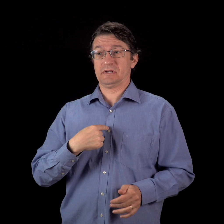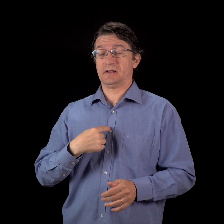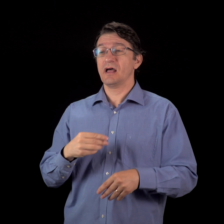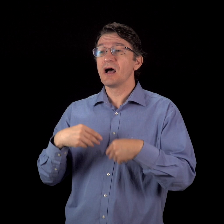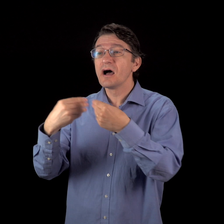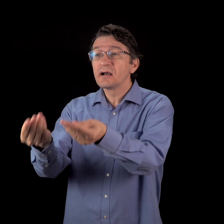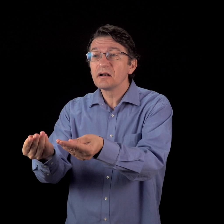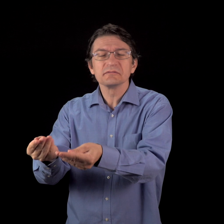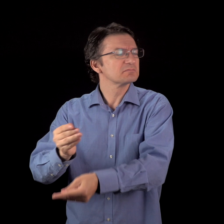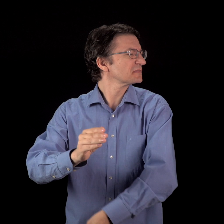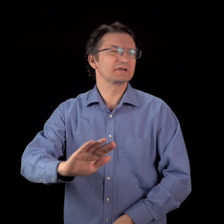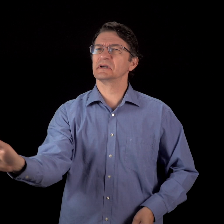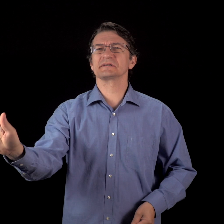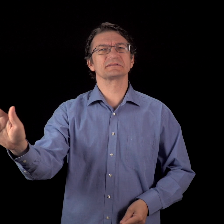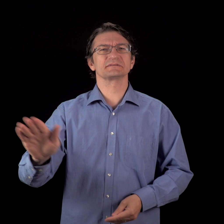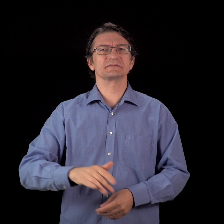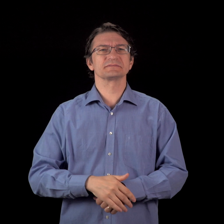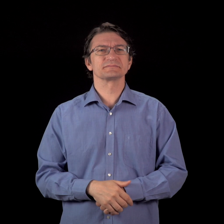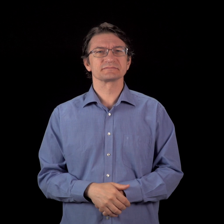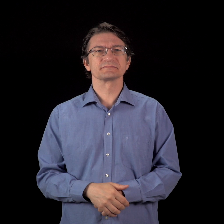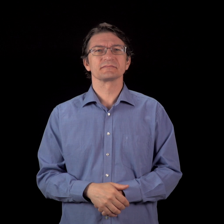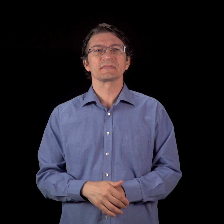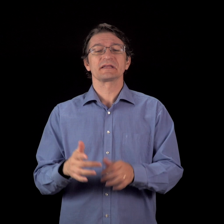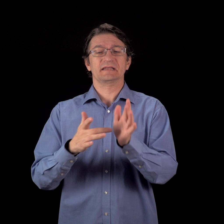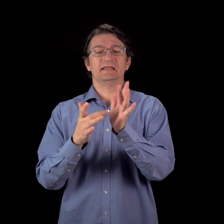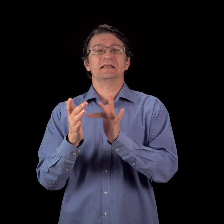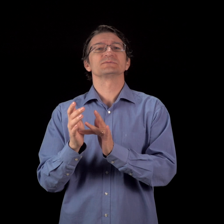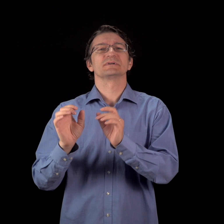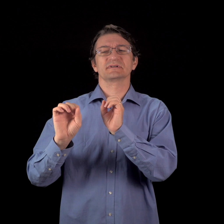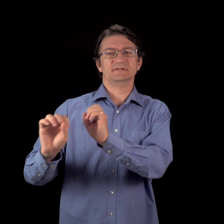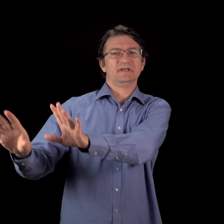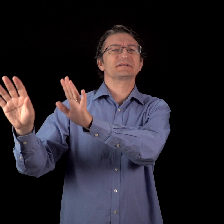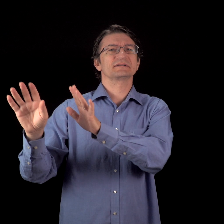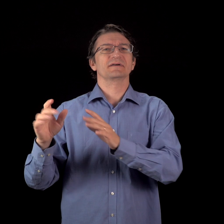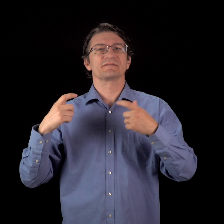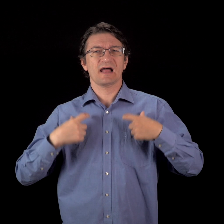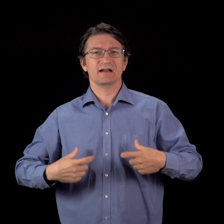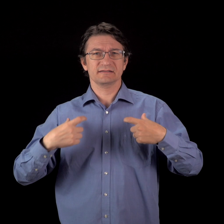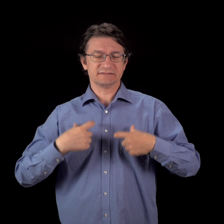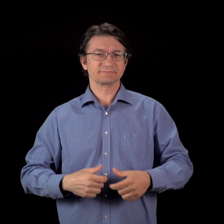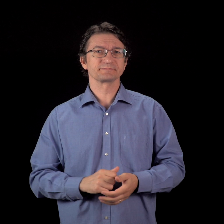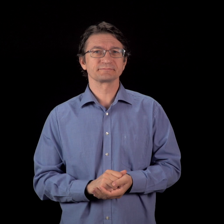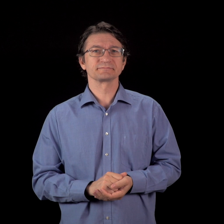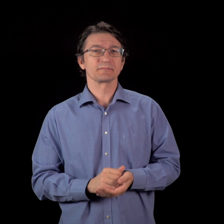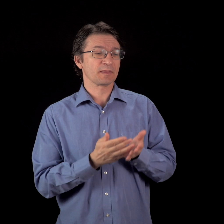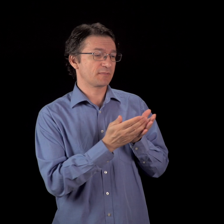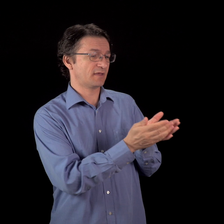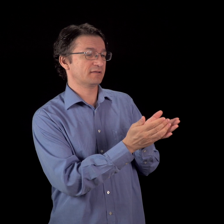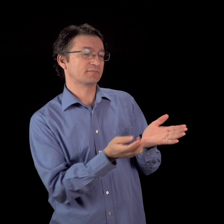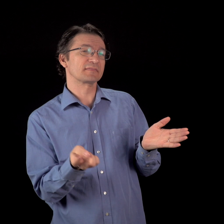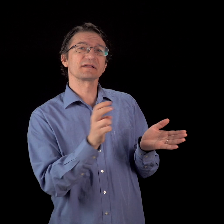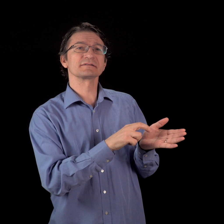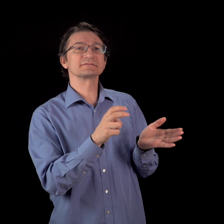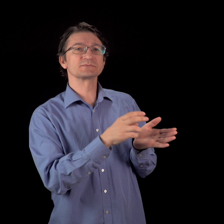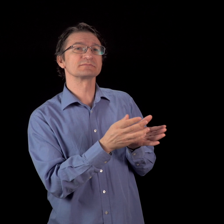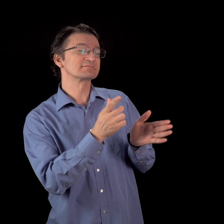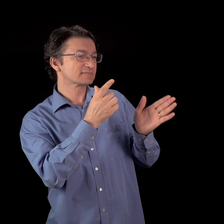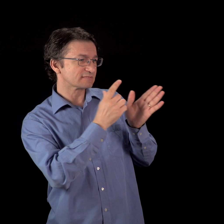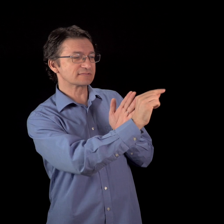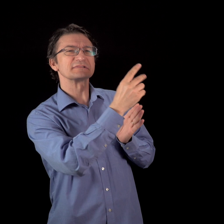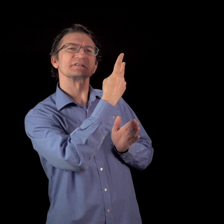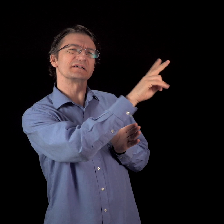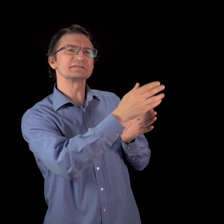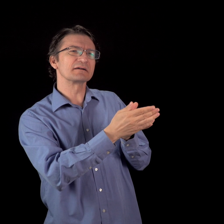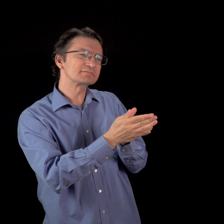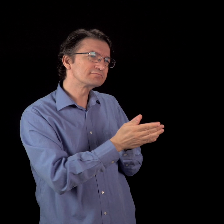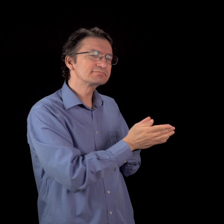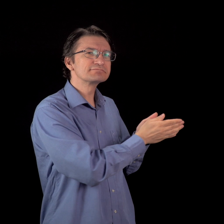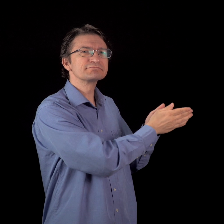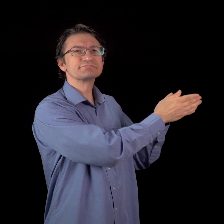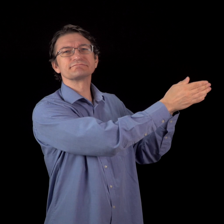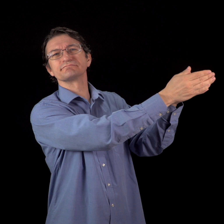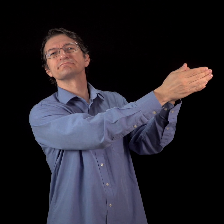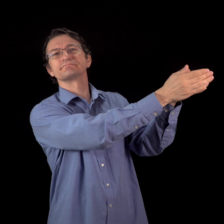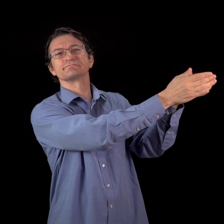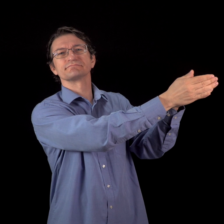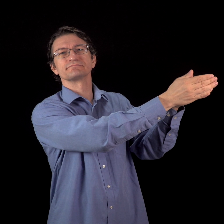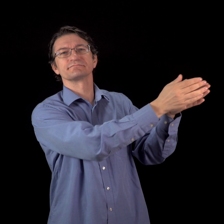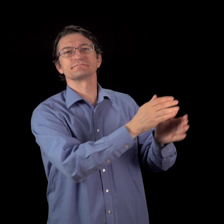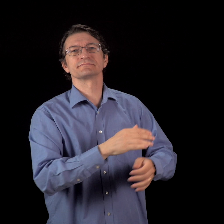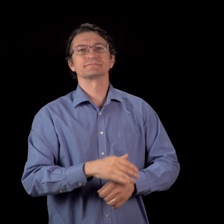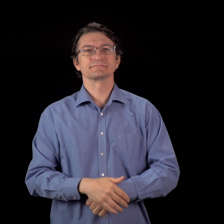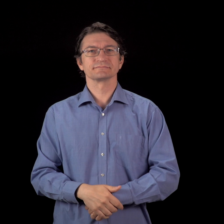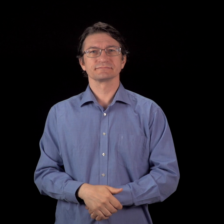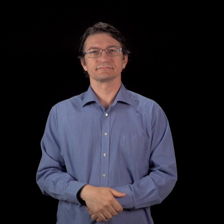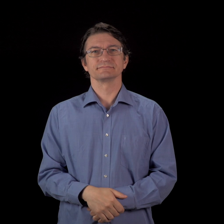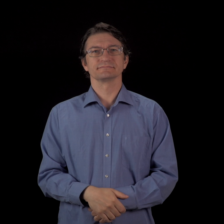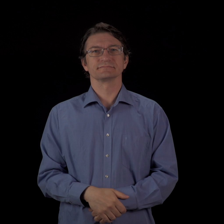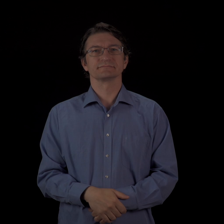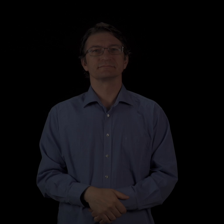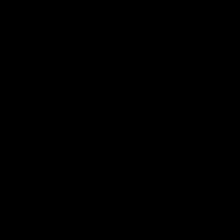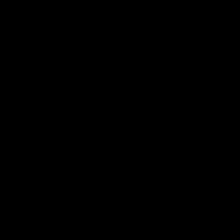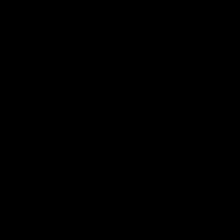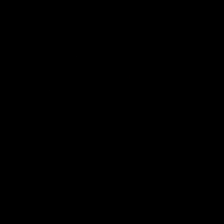Truly I tell you, no sign will be given to this generation.”